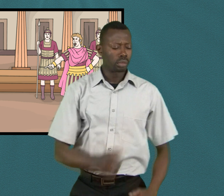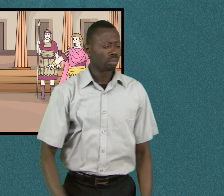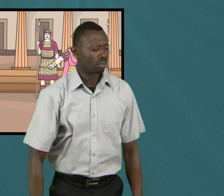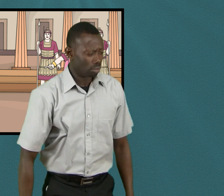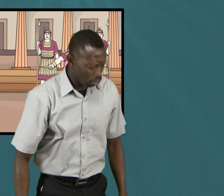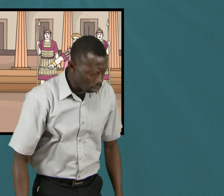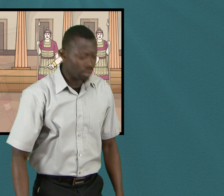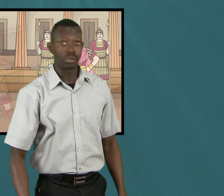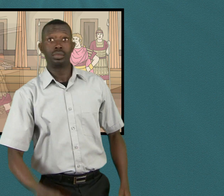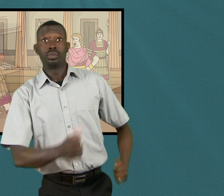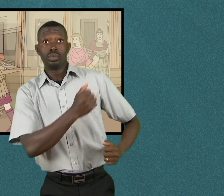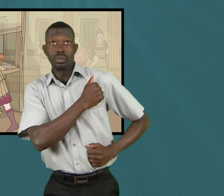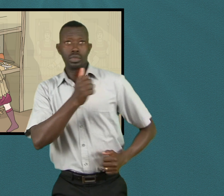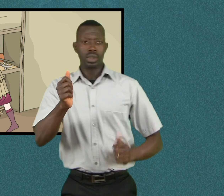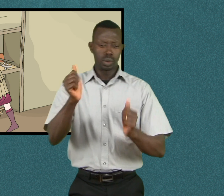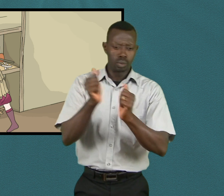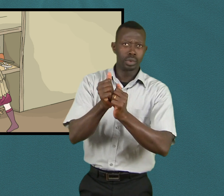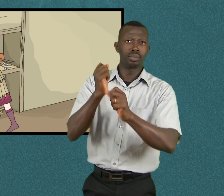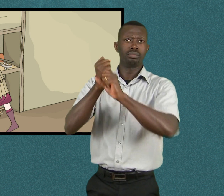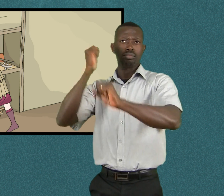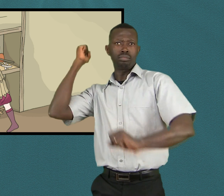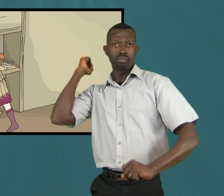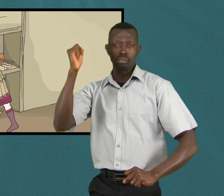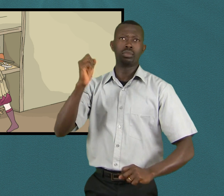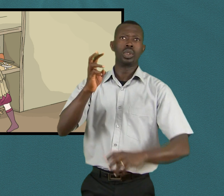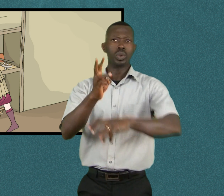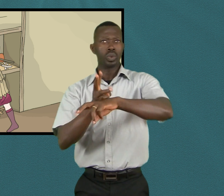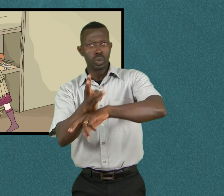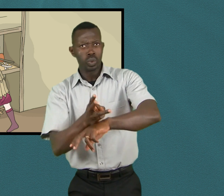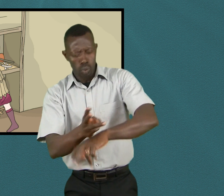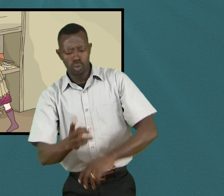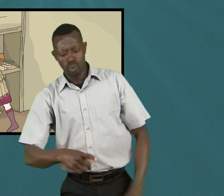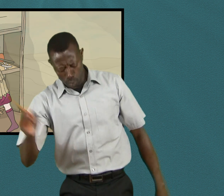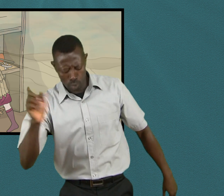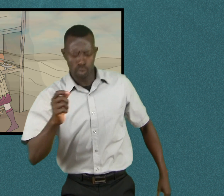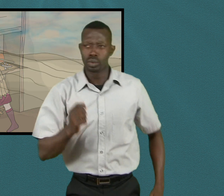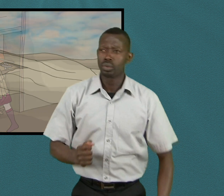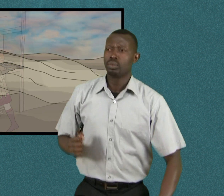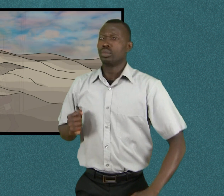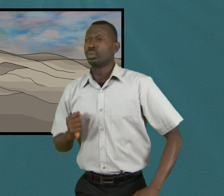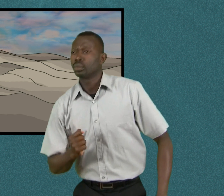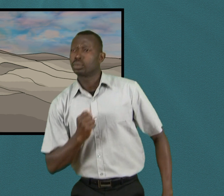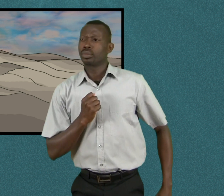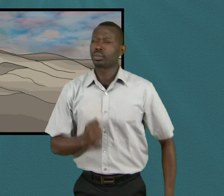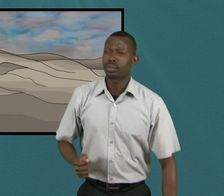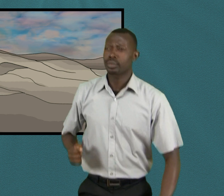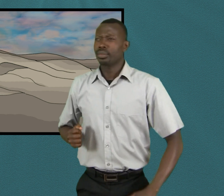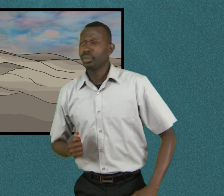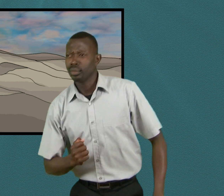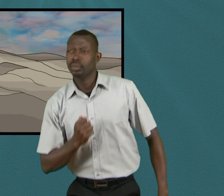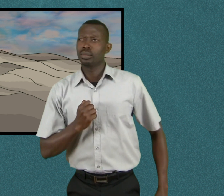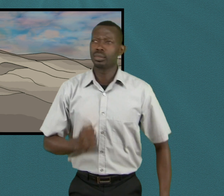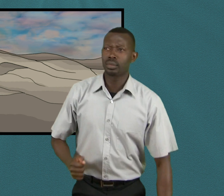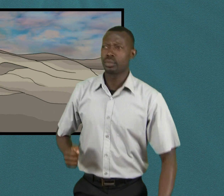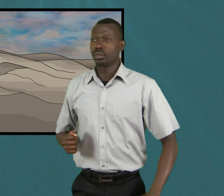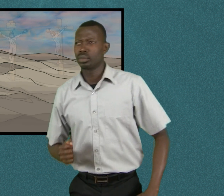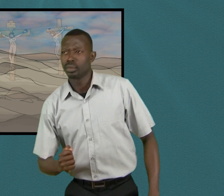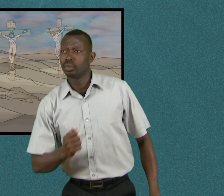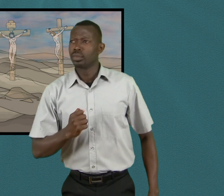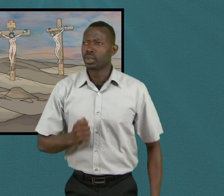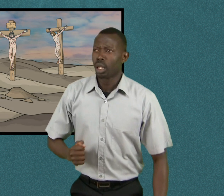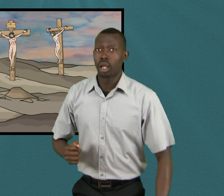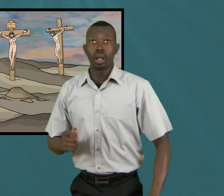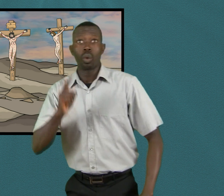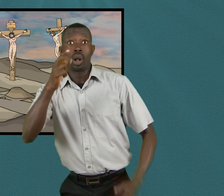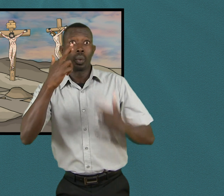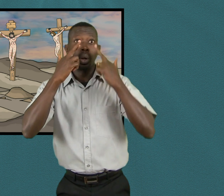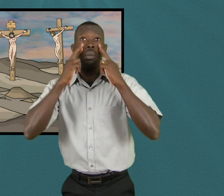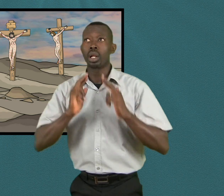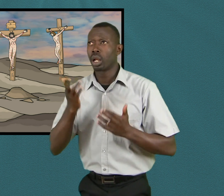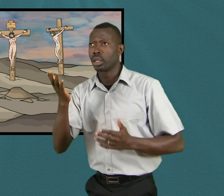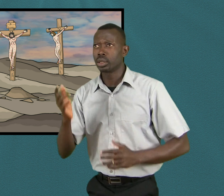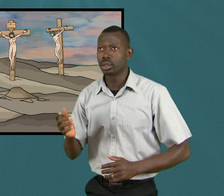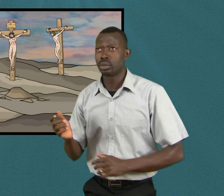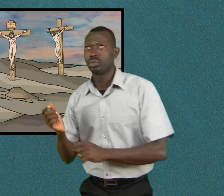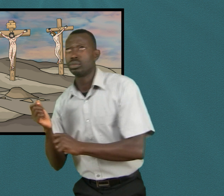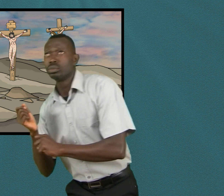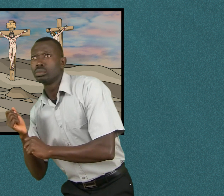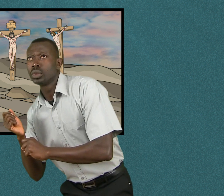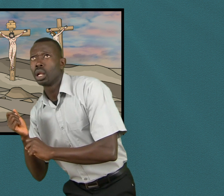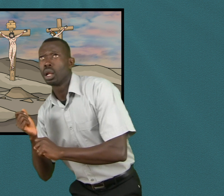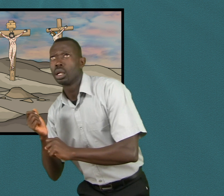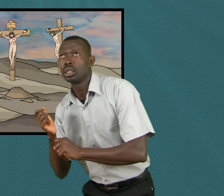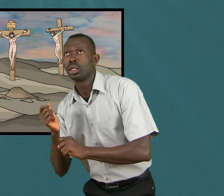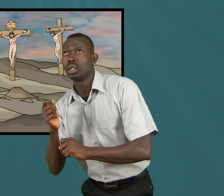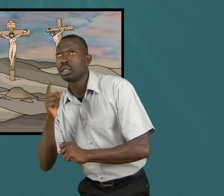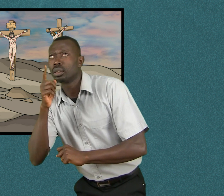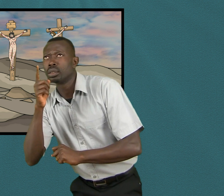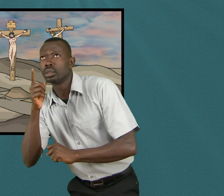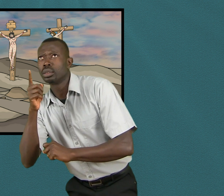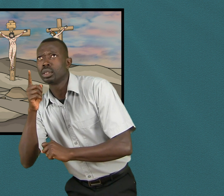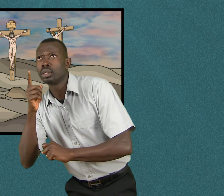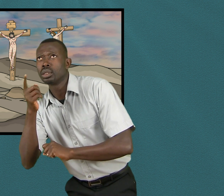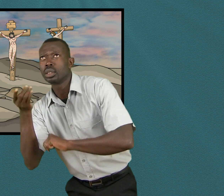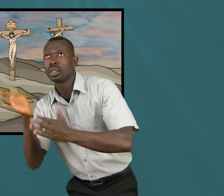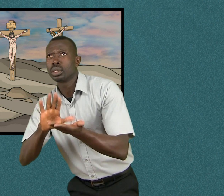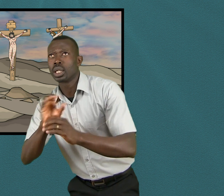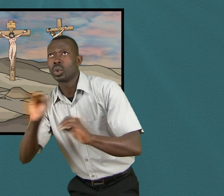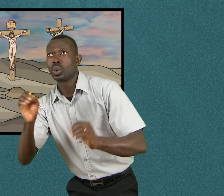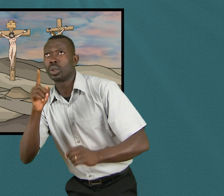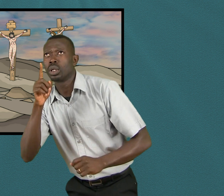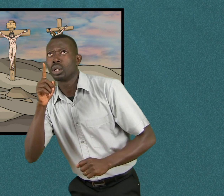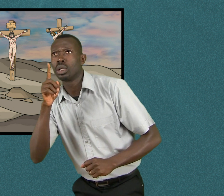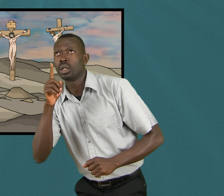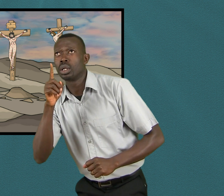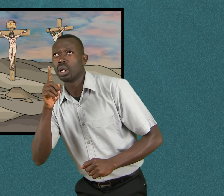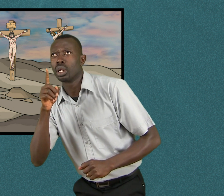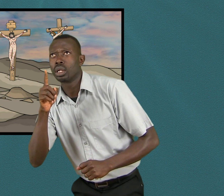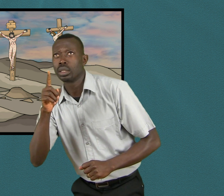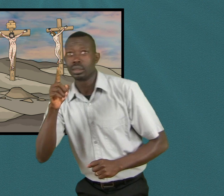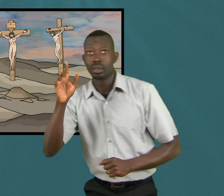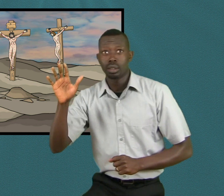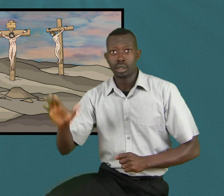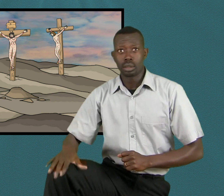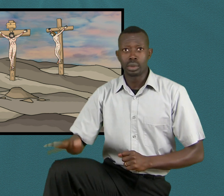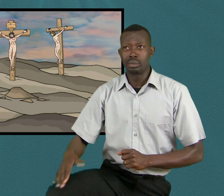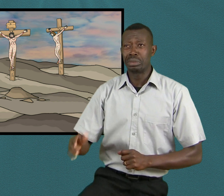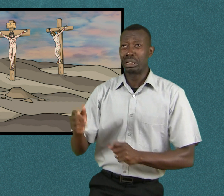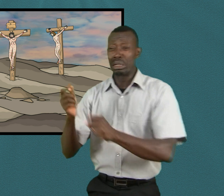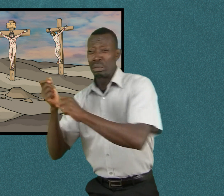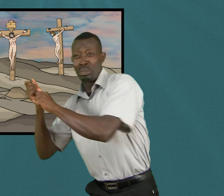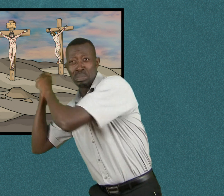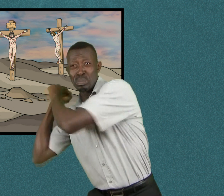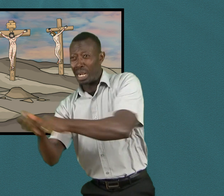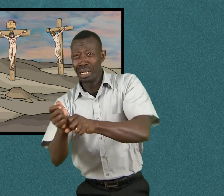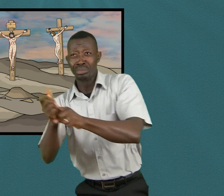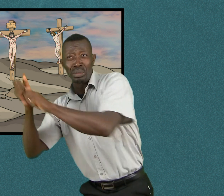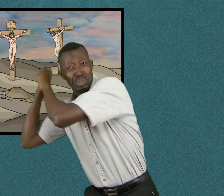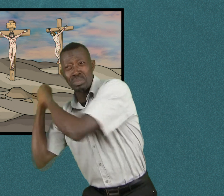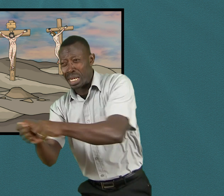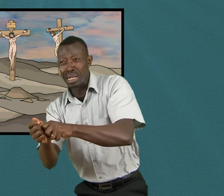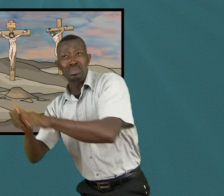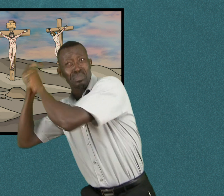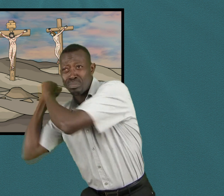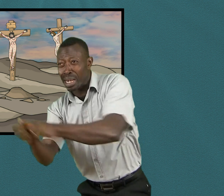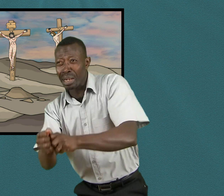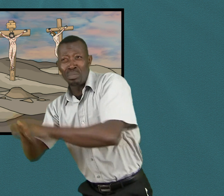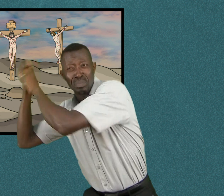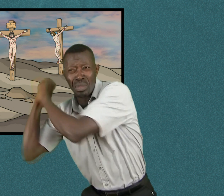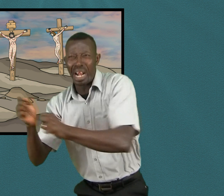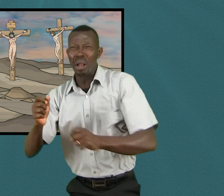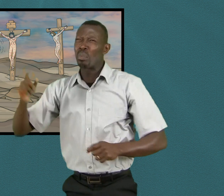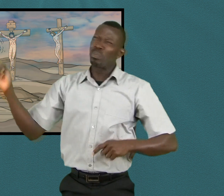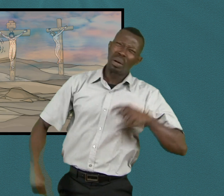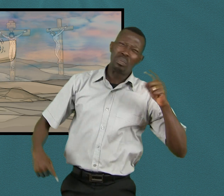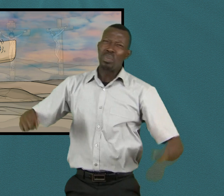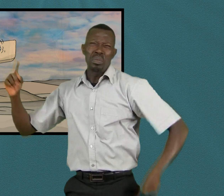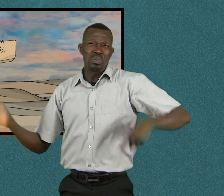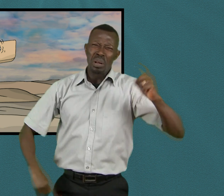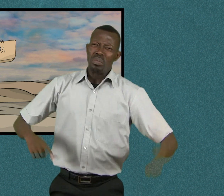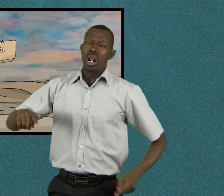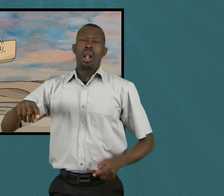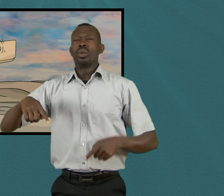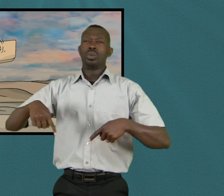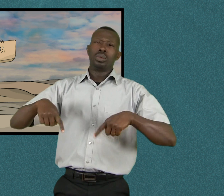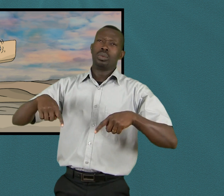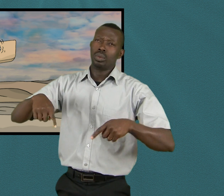So the soldiers came and broke the legs of the first man who had been crucified with Jesus, and those of the other.